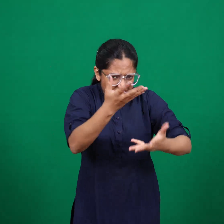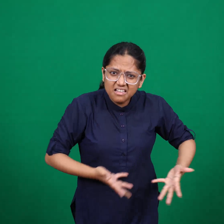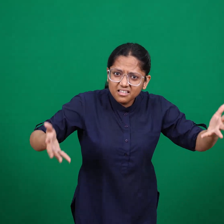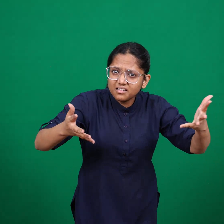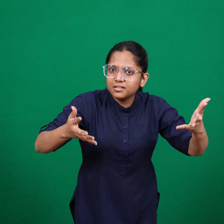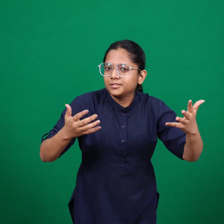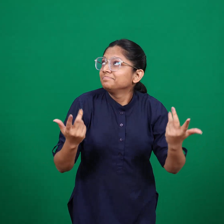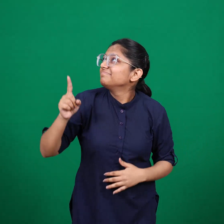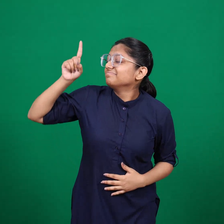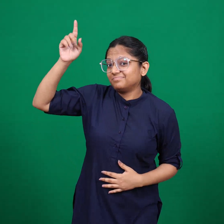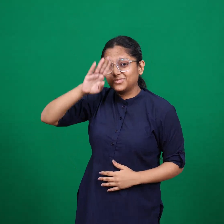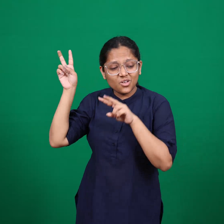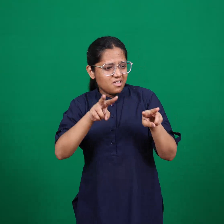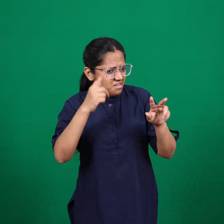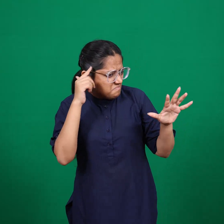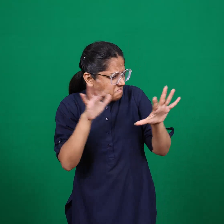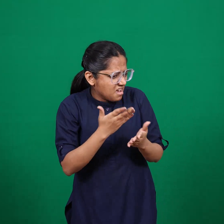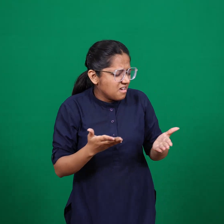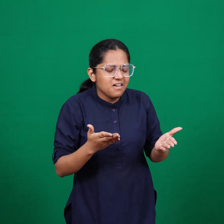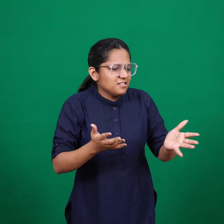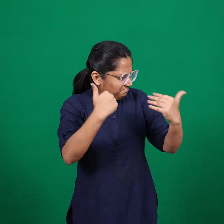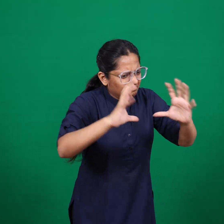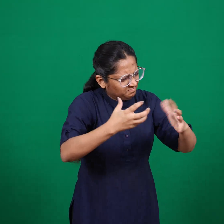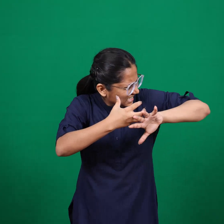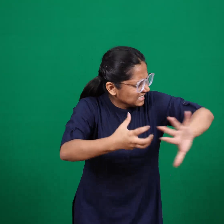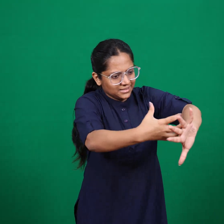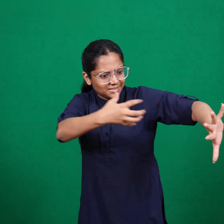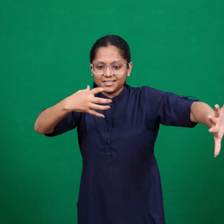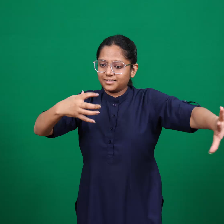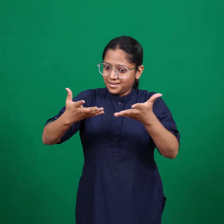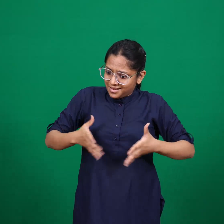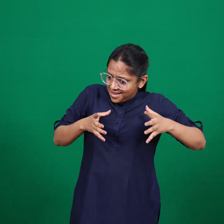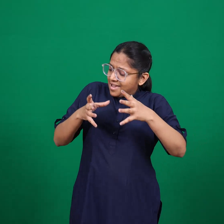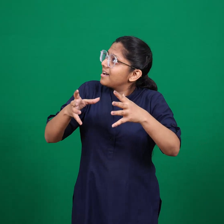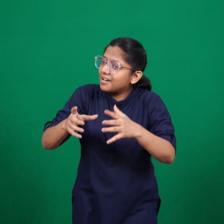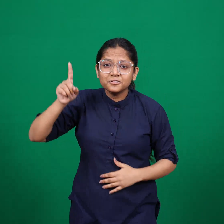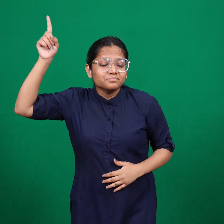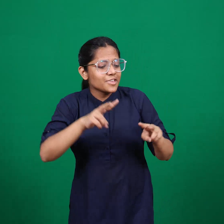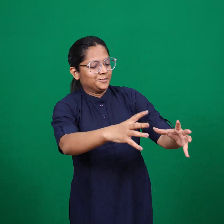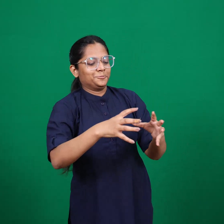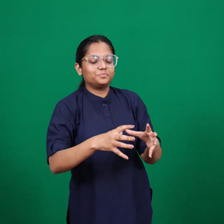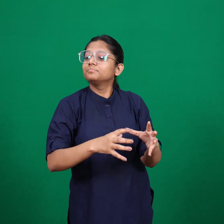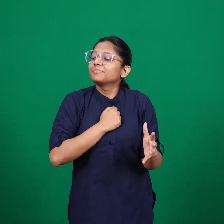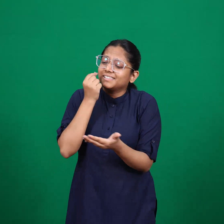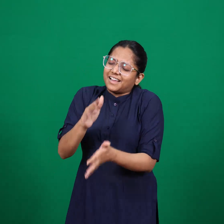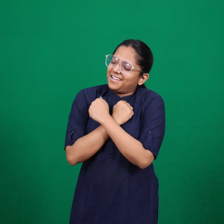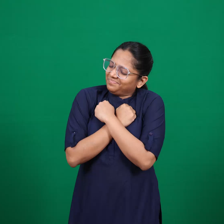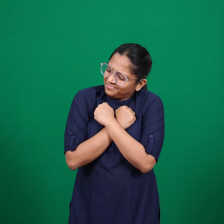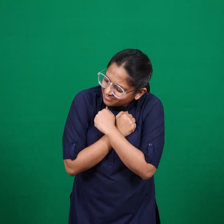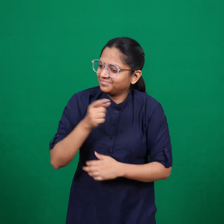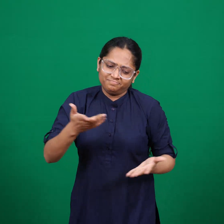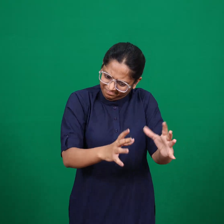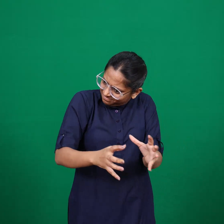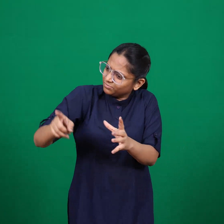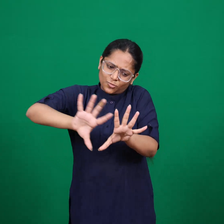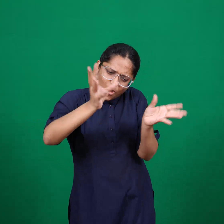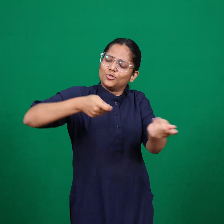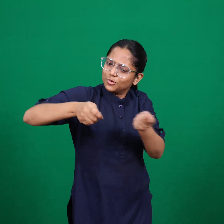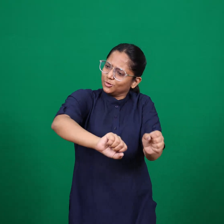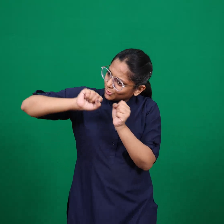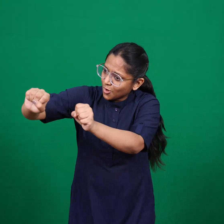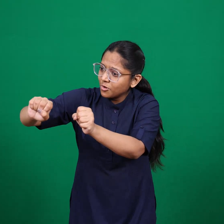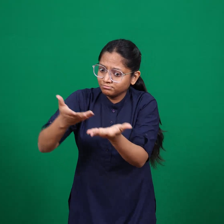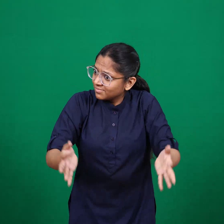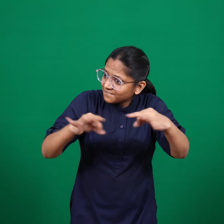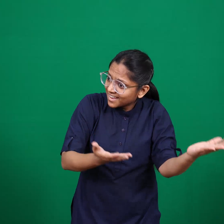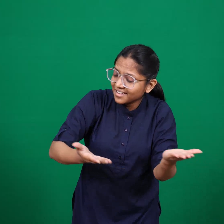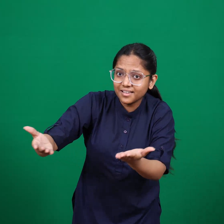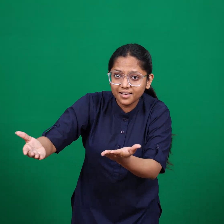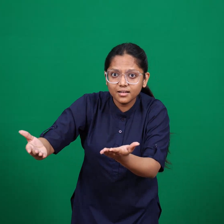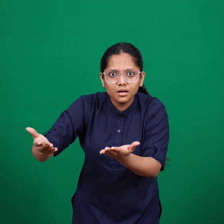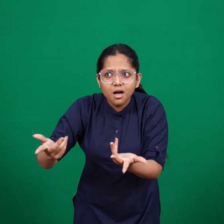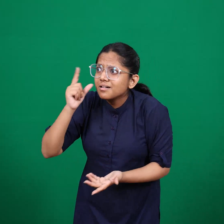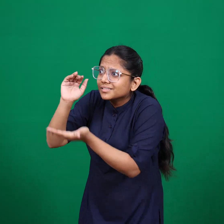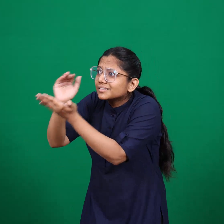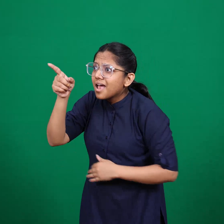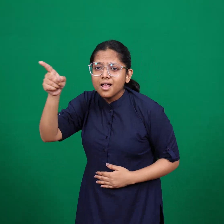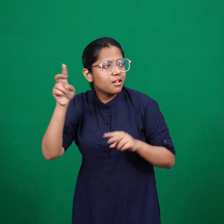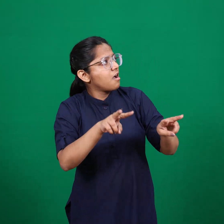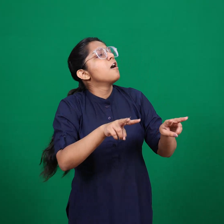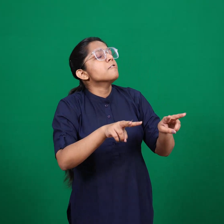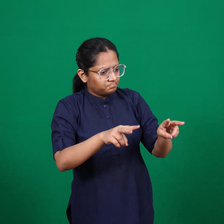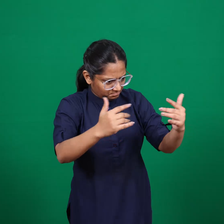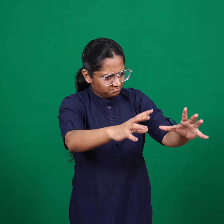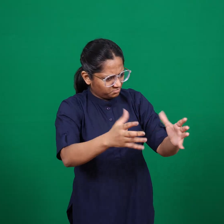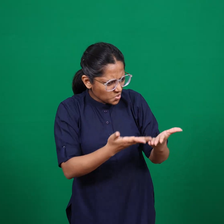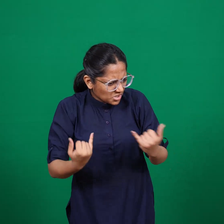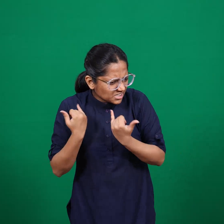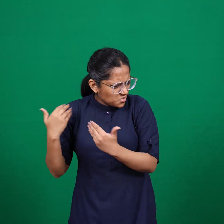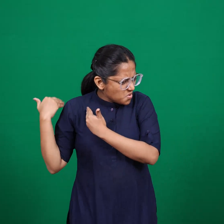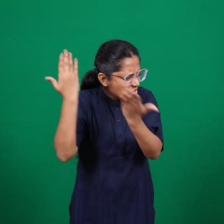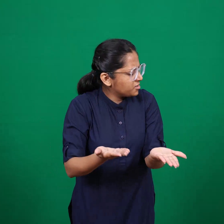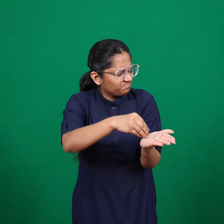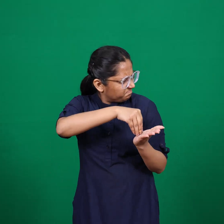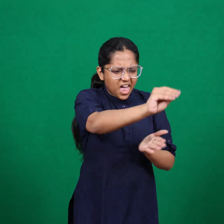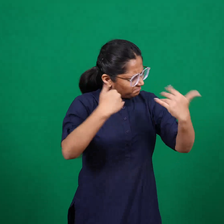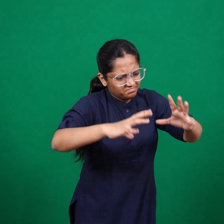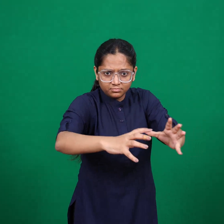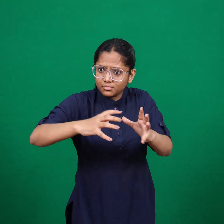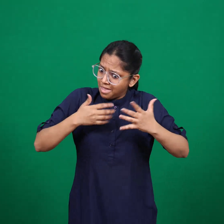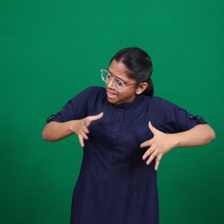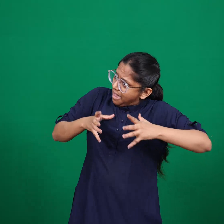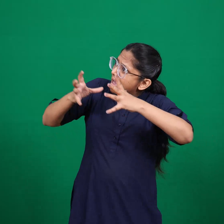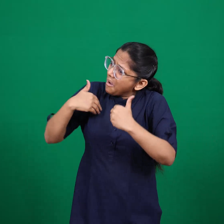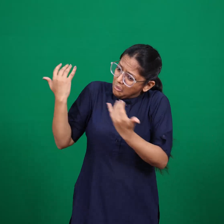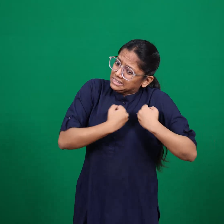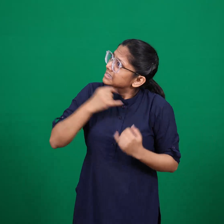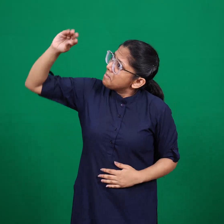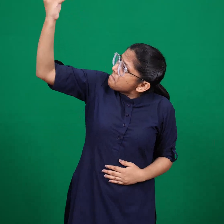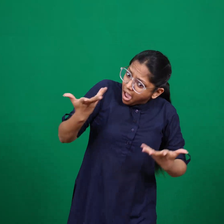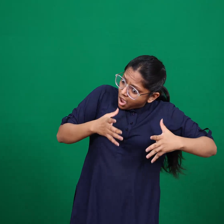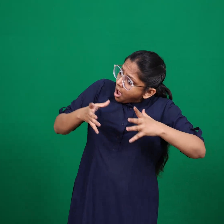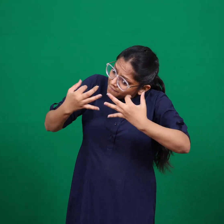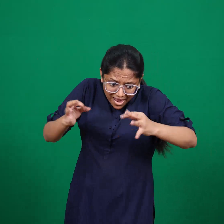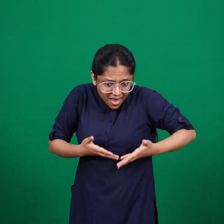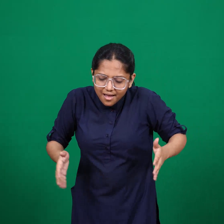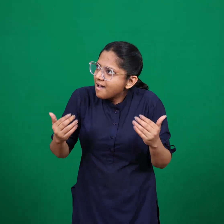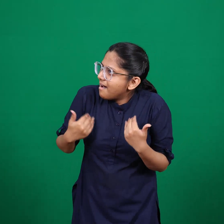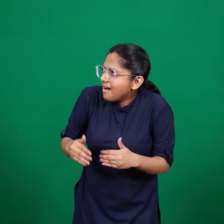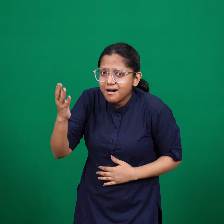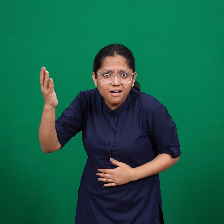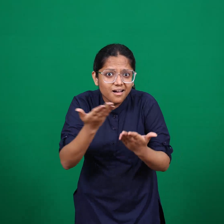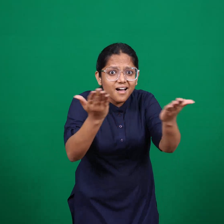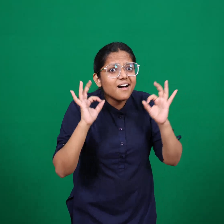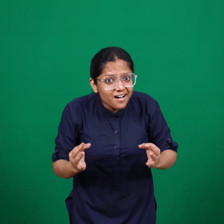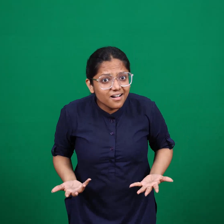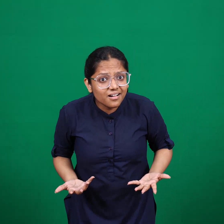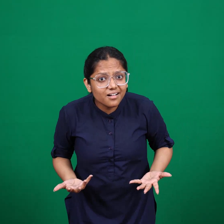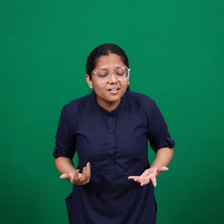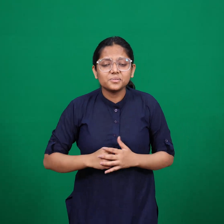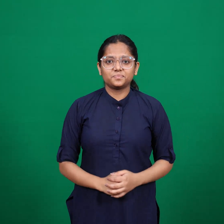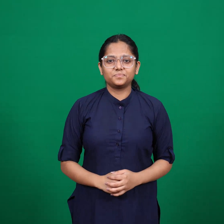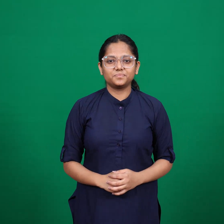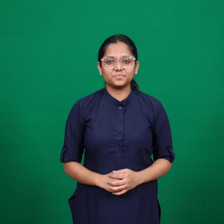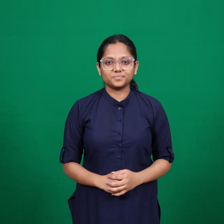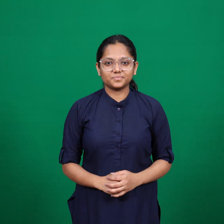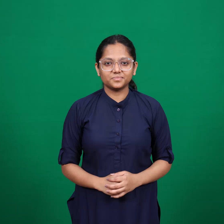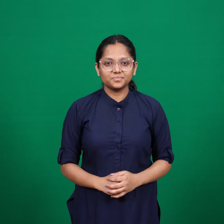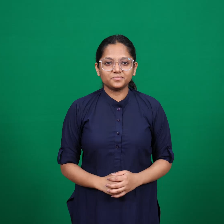He has rescued us from the dominion of darkness and brought us into the kingdom of His beloved Son, in whom we have redemption, the forgiveness of sins.